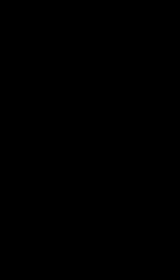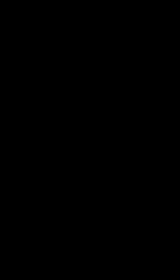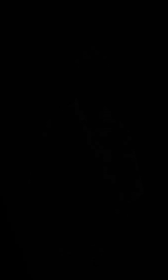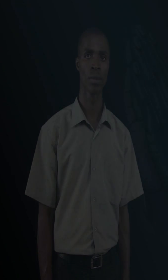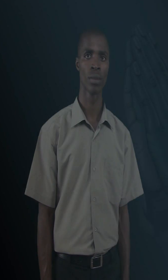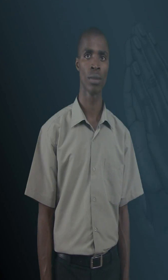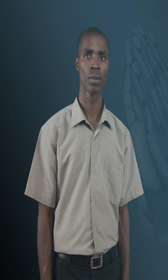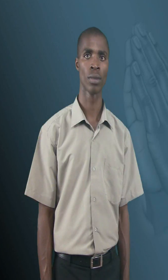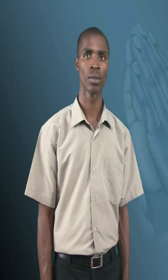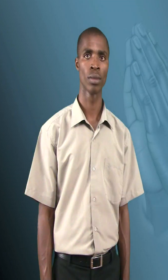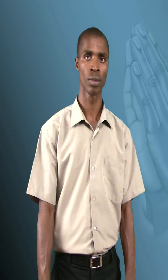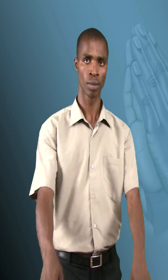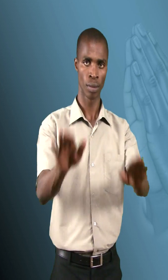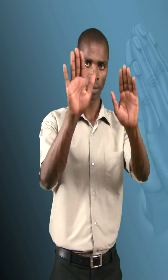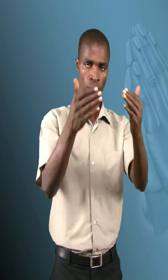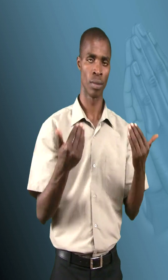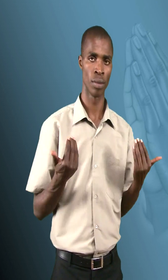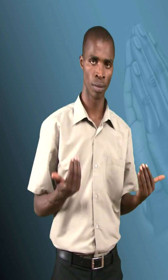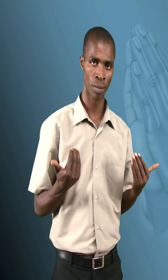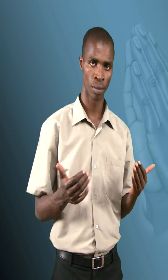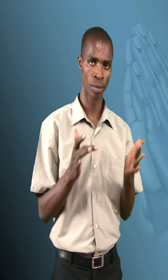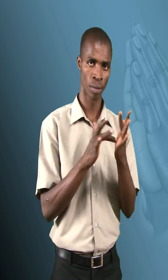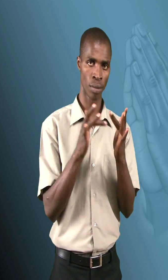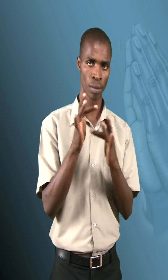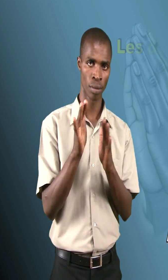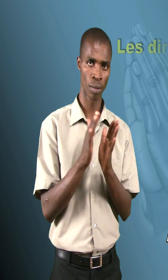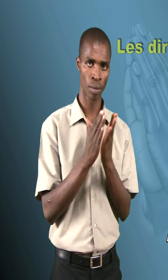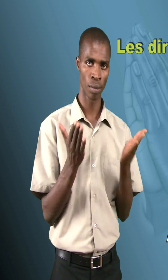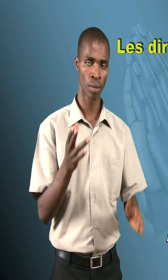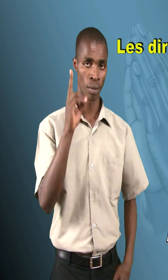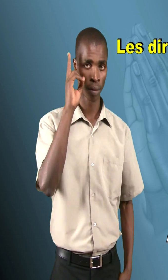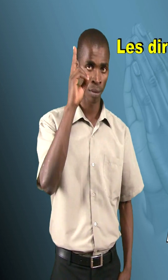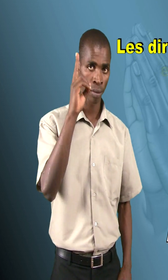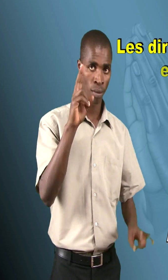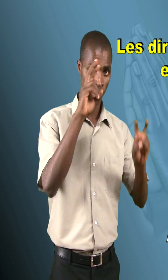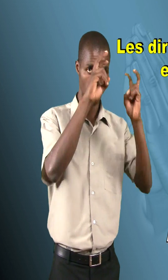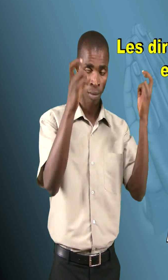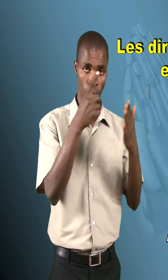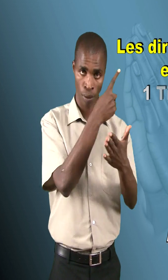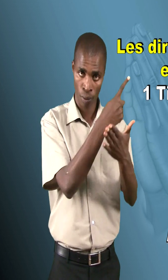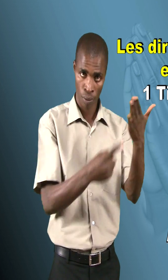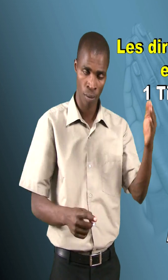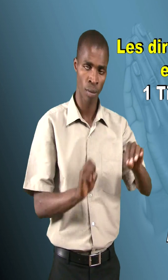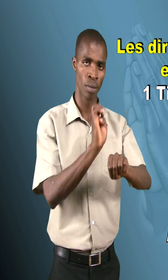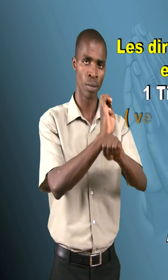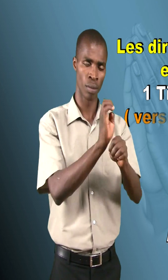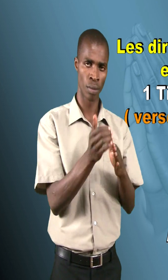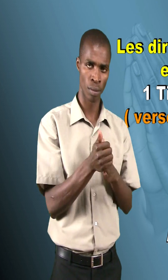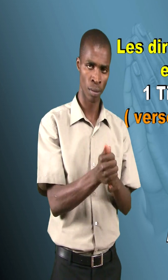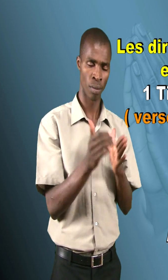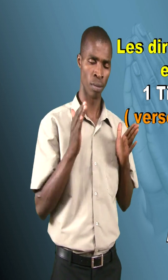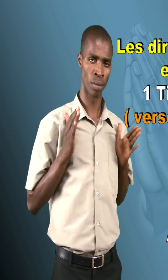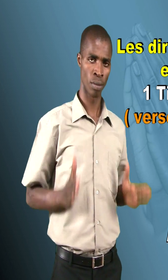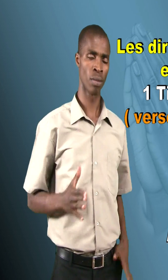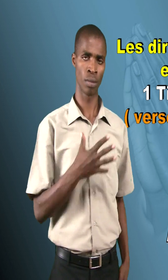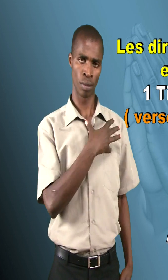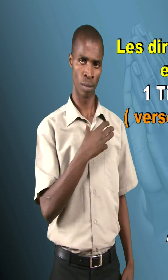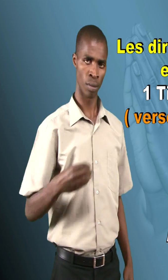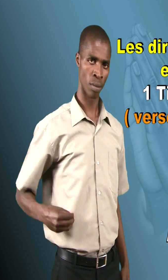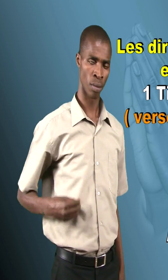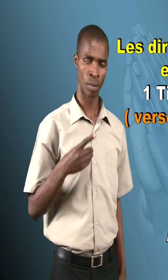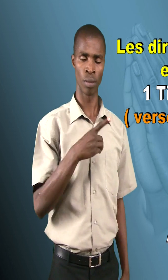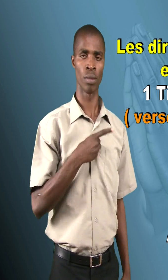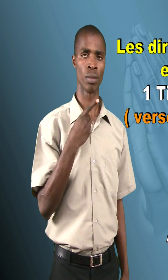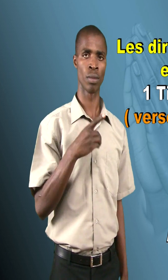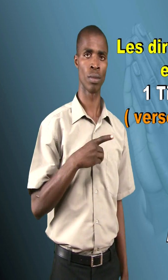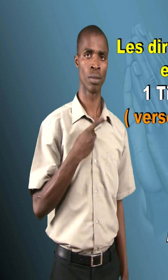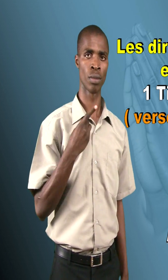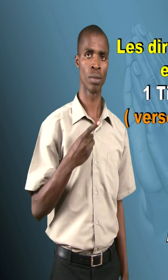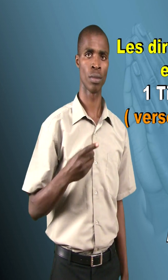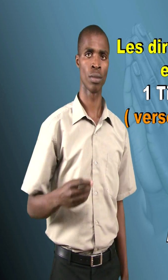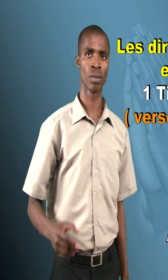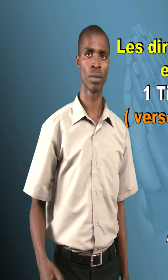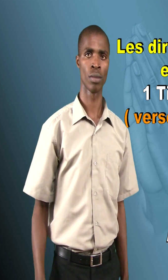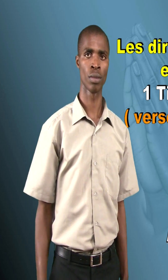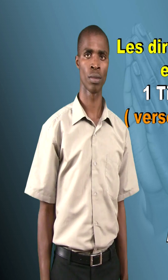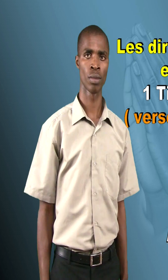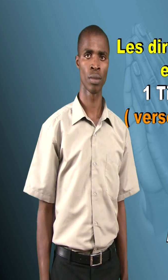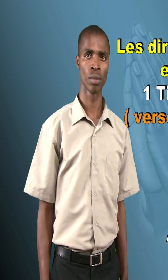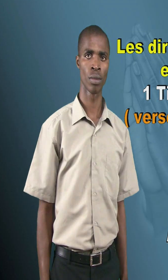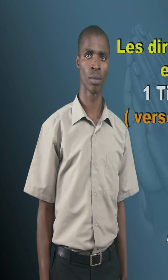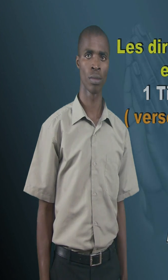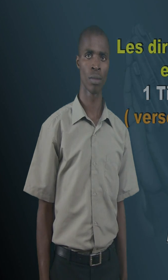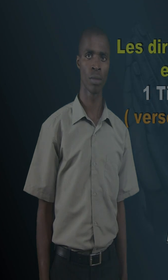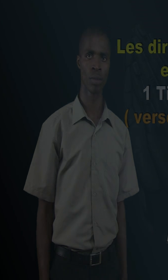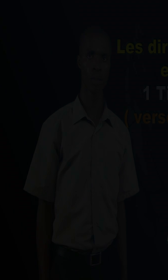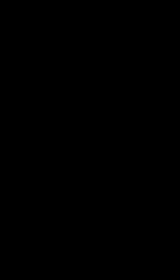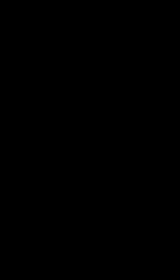Church leaders and the deacons